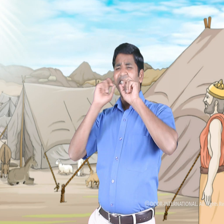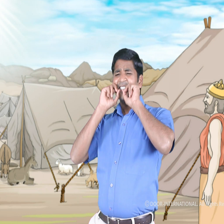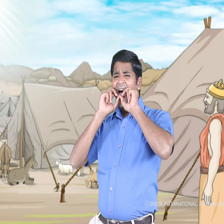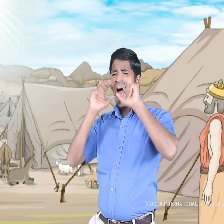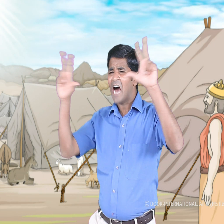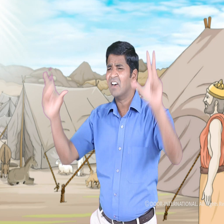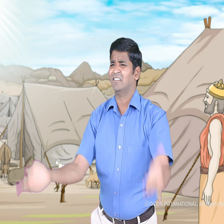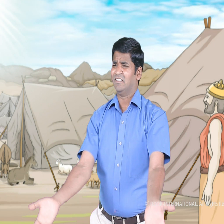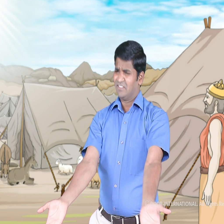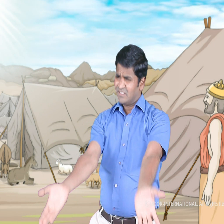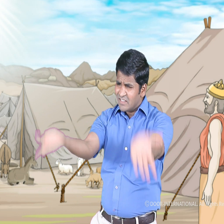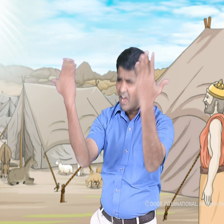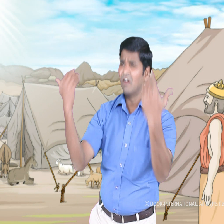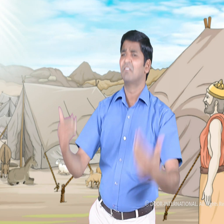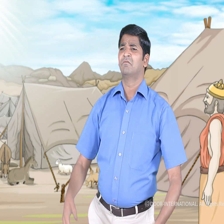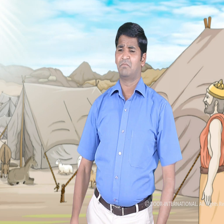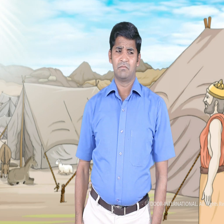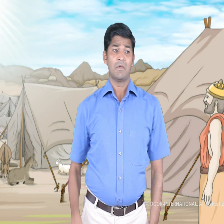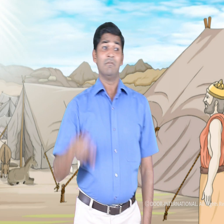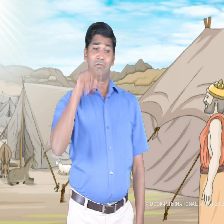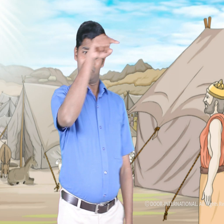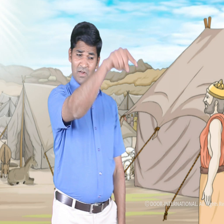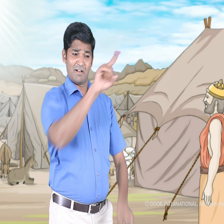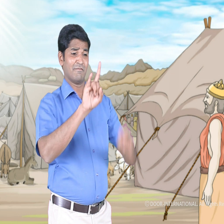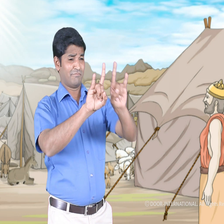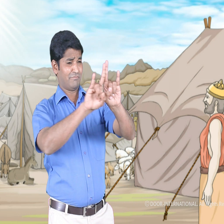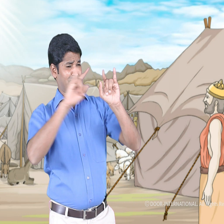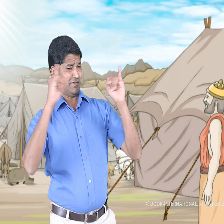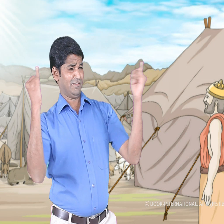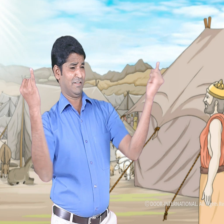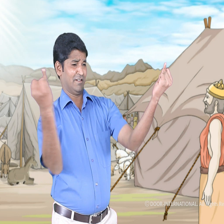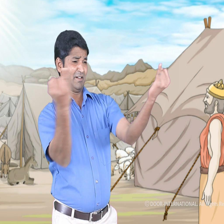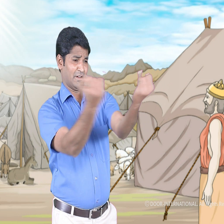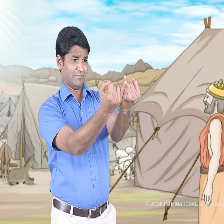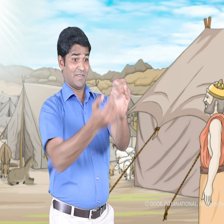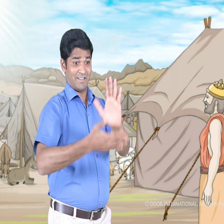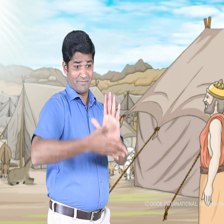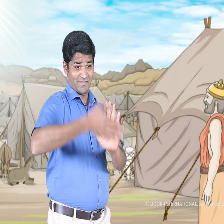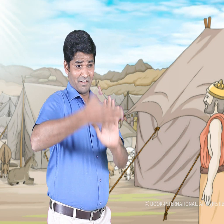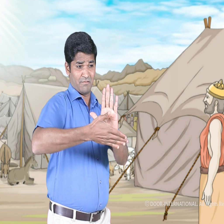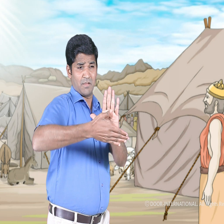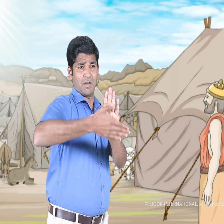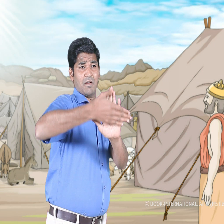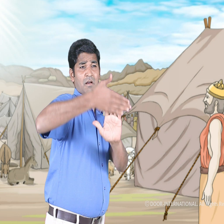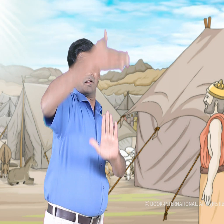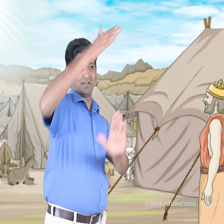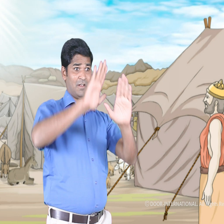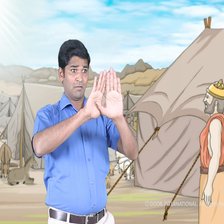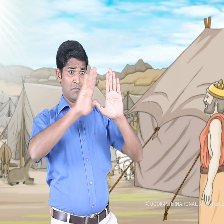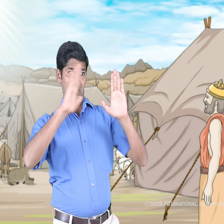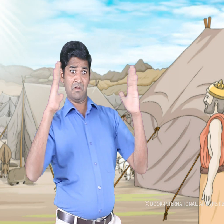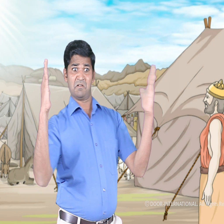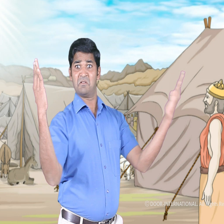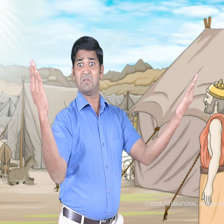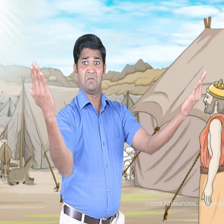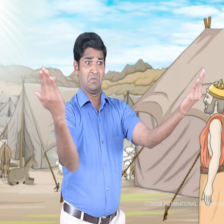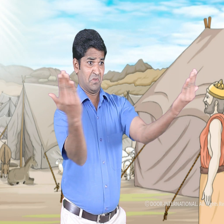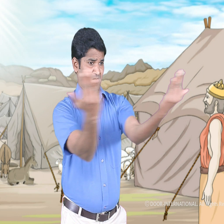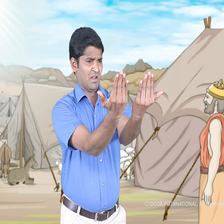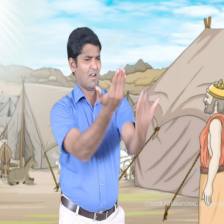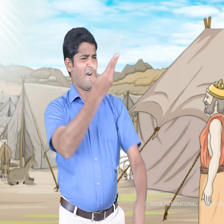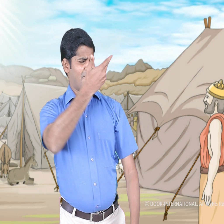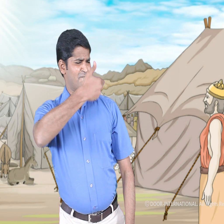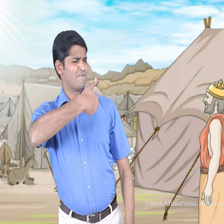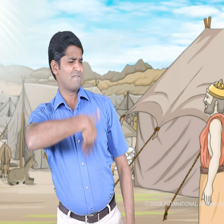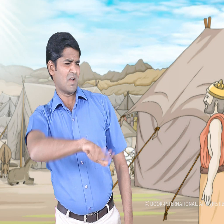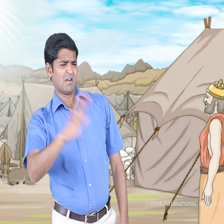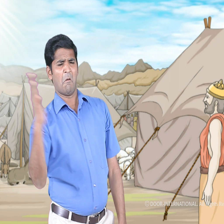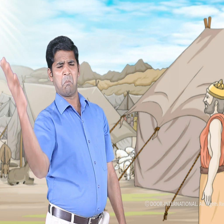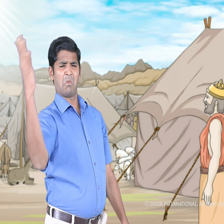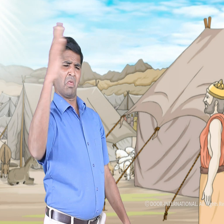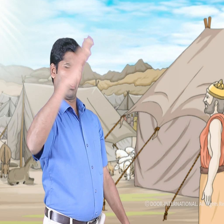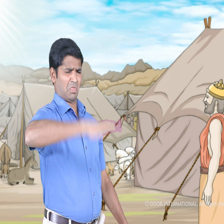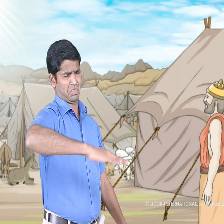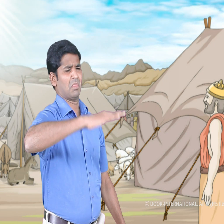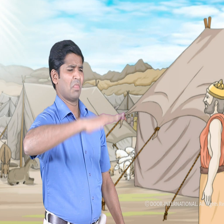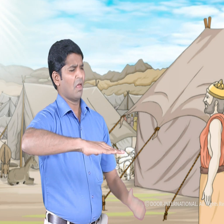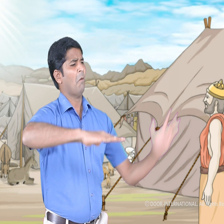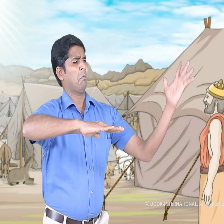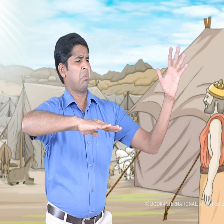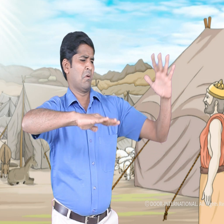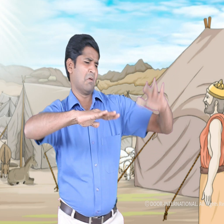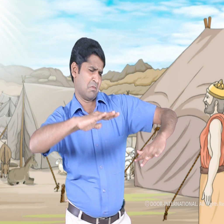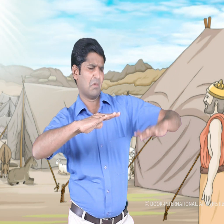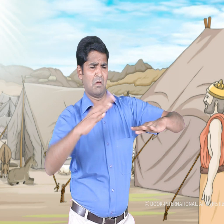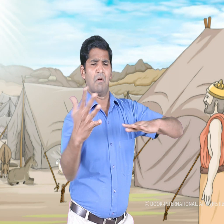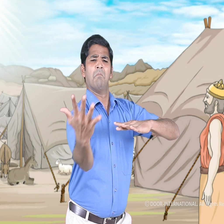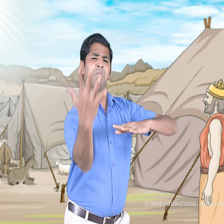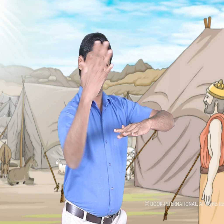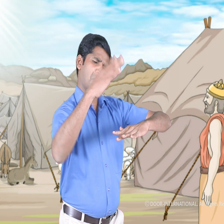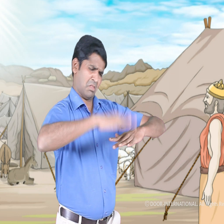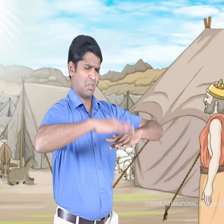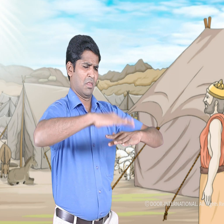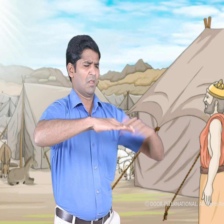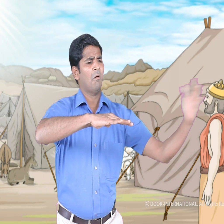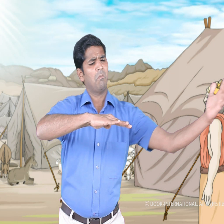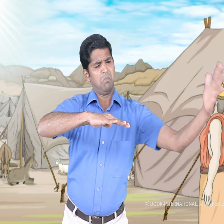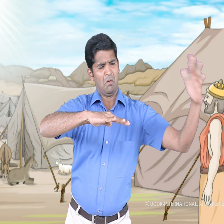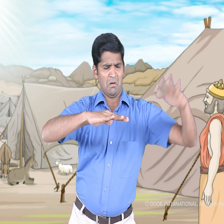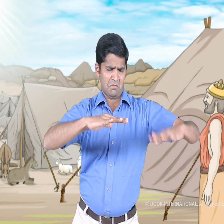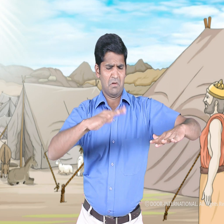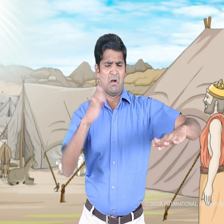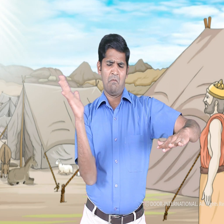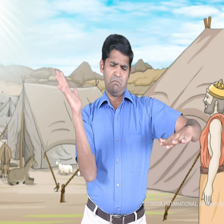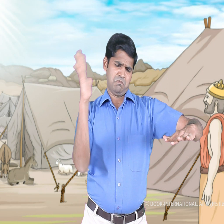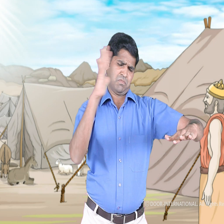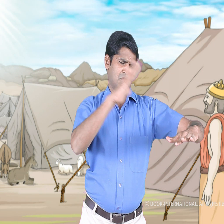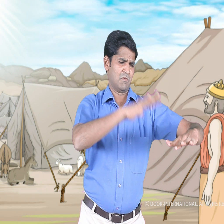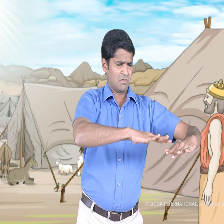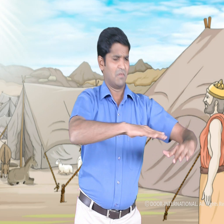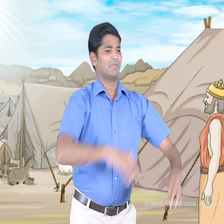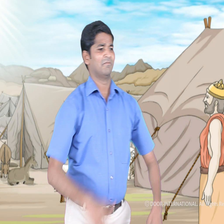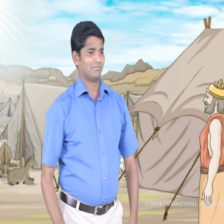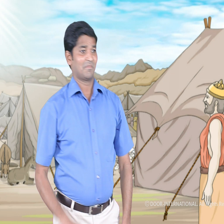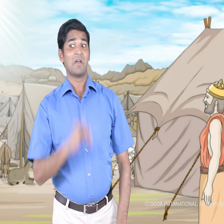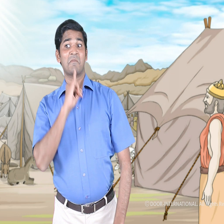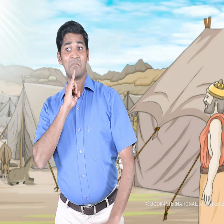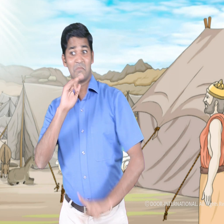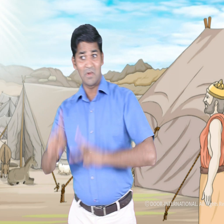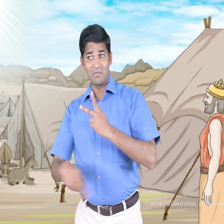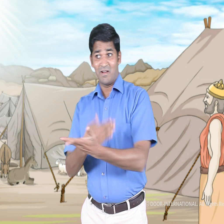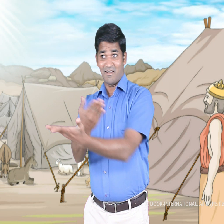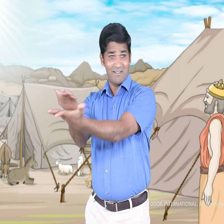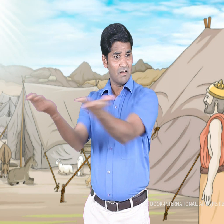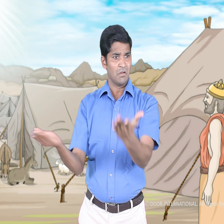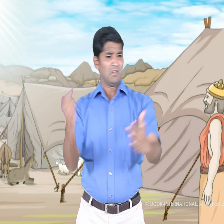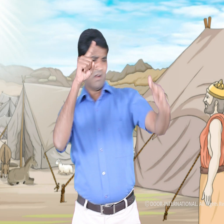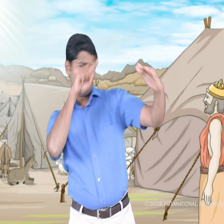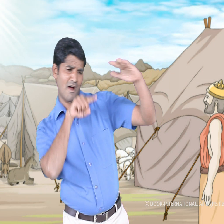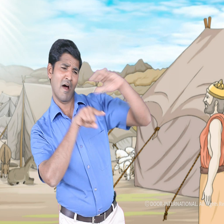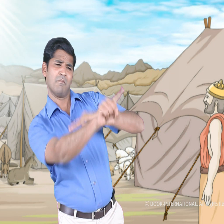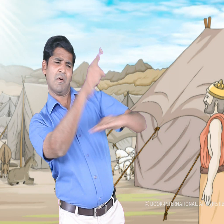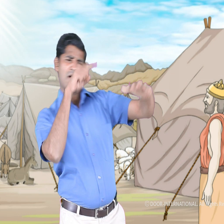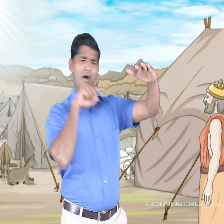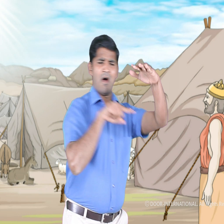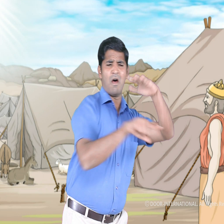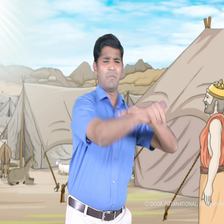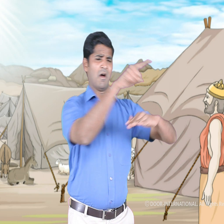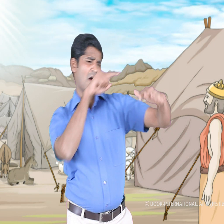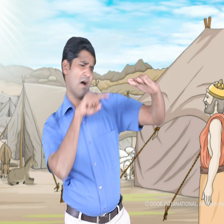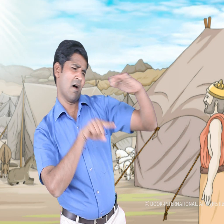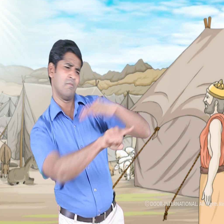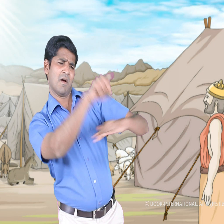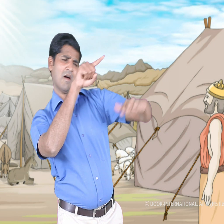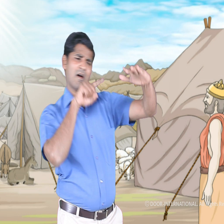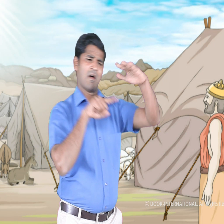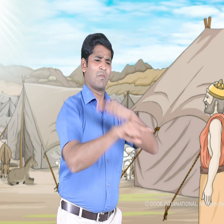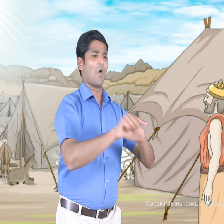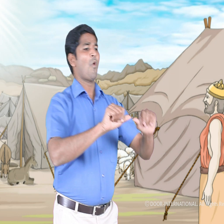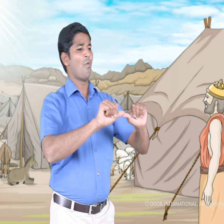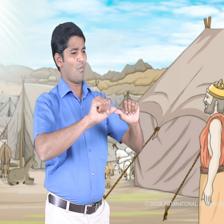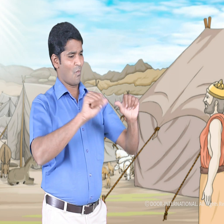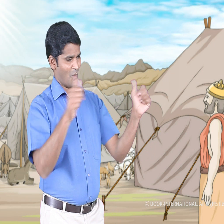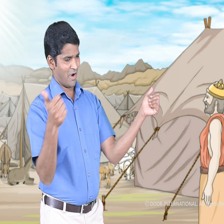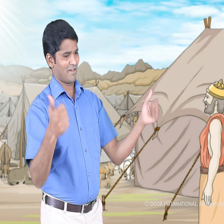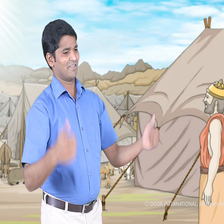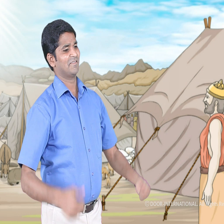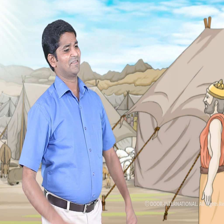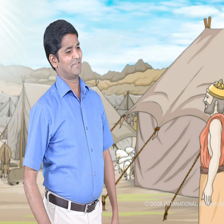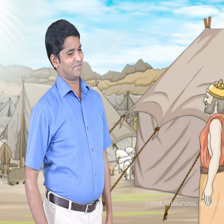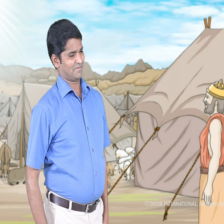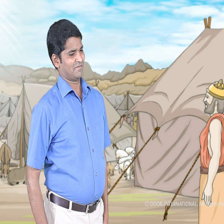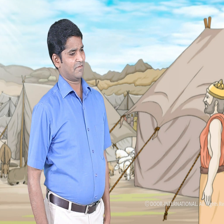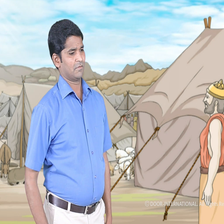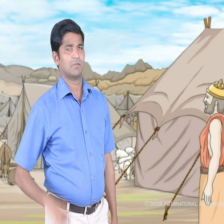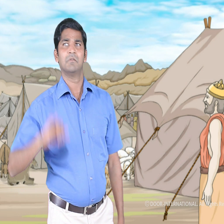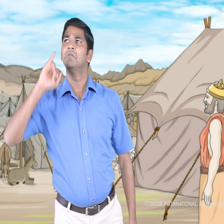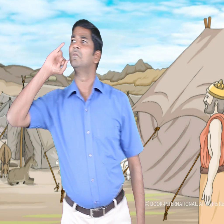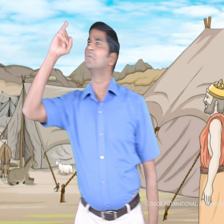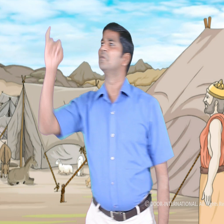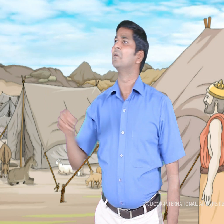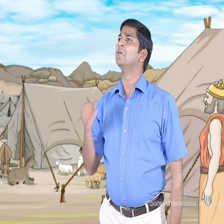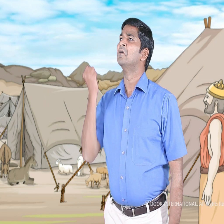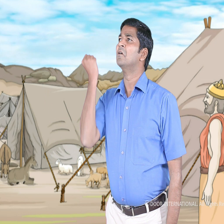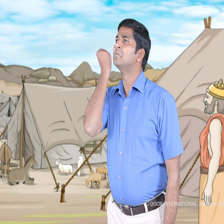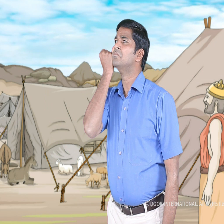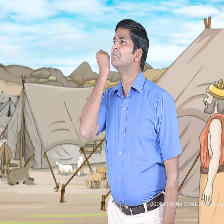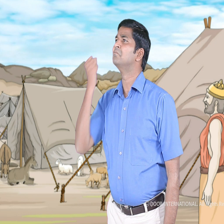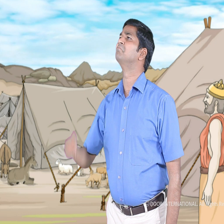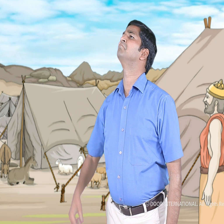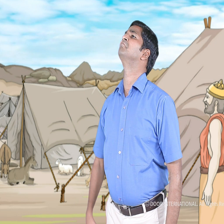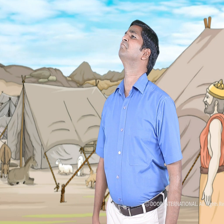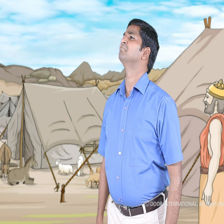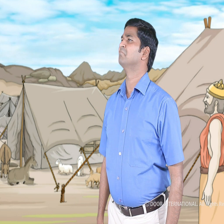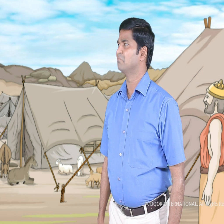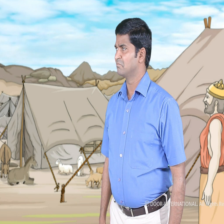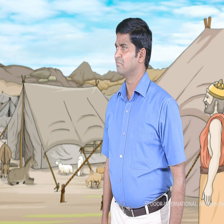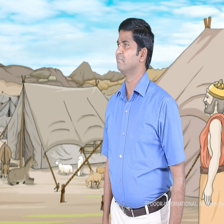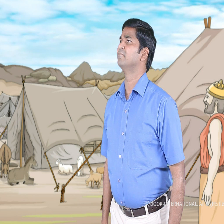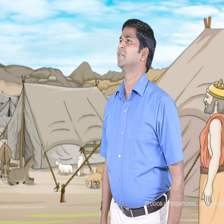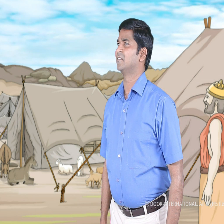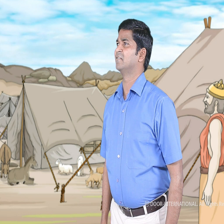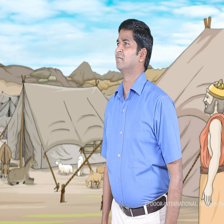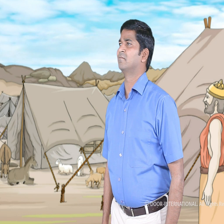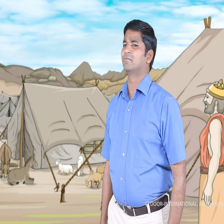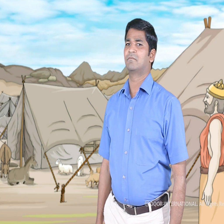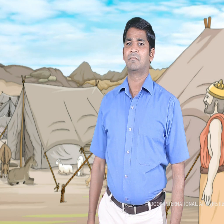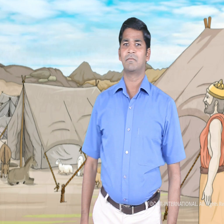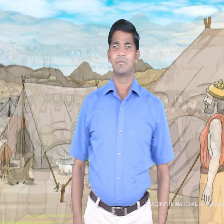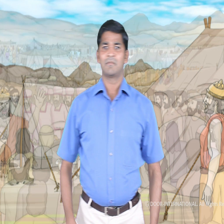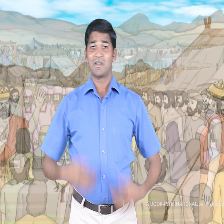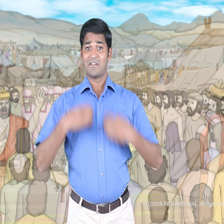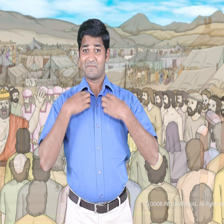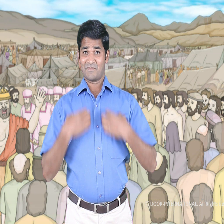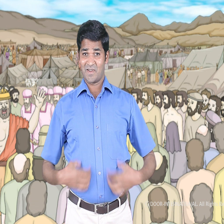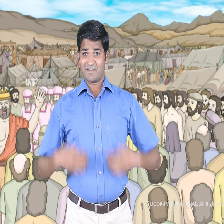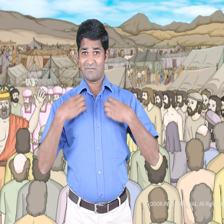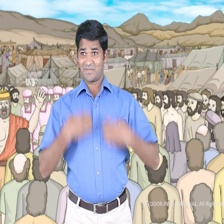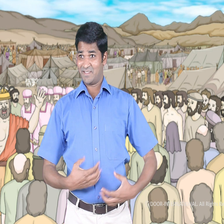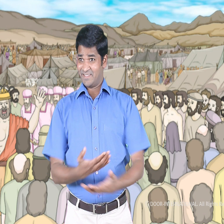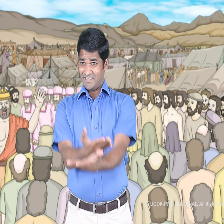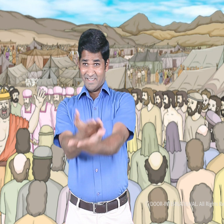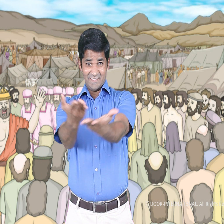Then the wall of the city will collapse and all your people will charge straight into the city.”